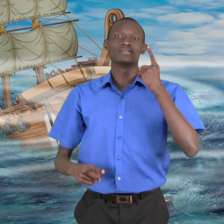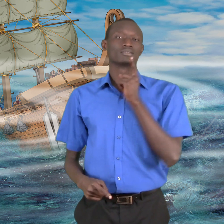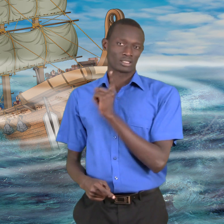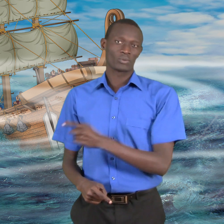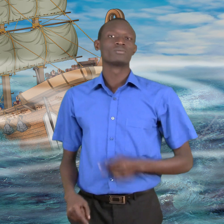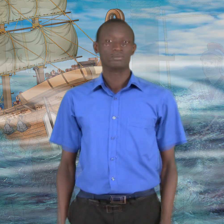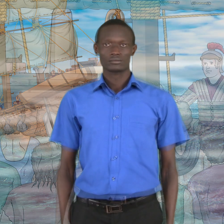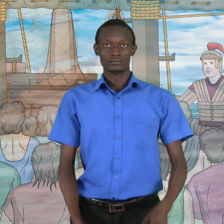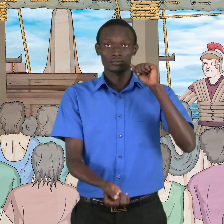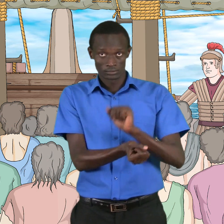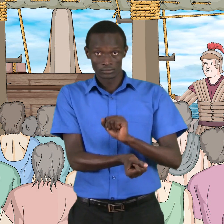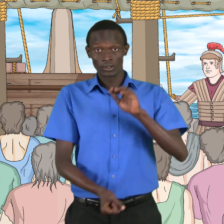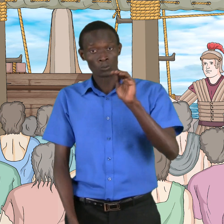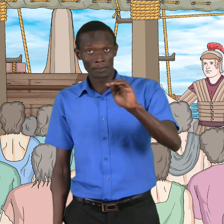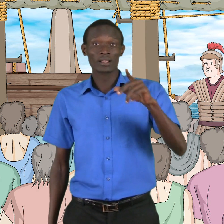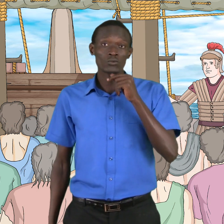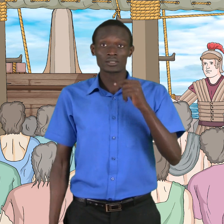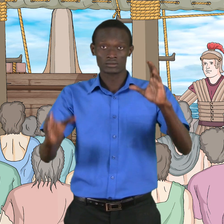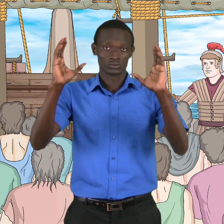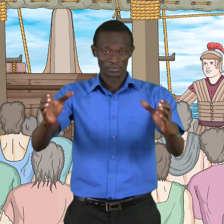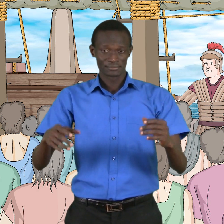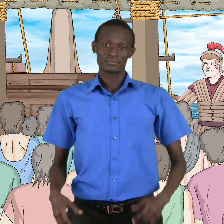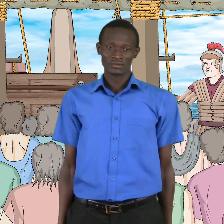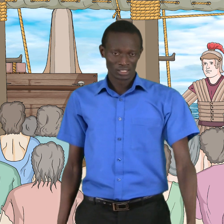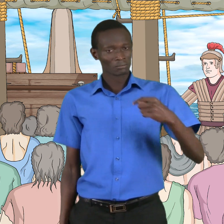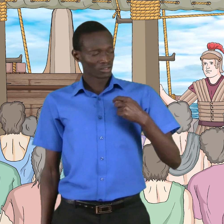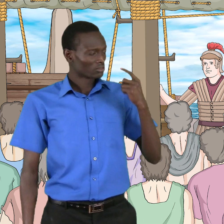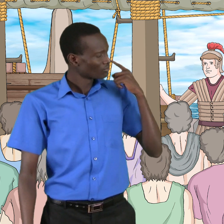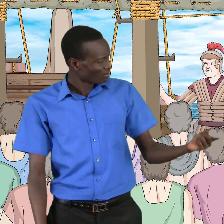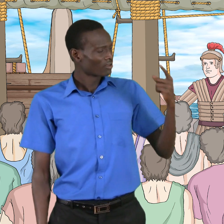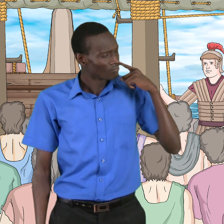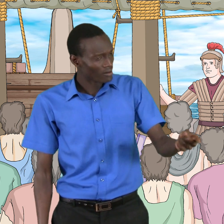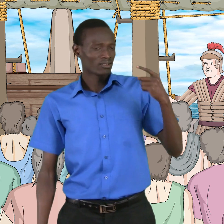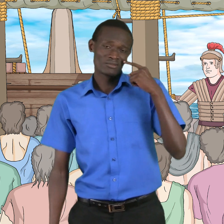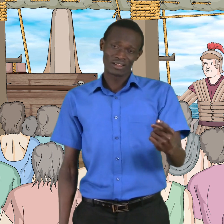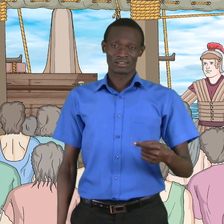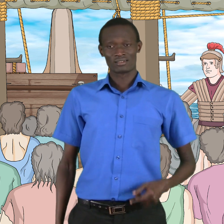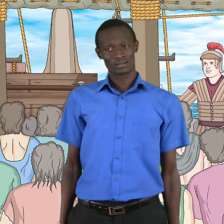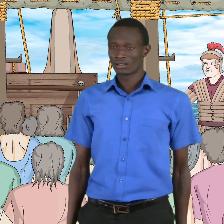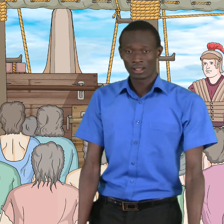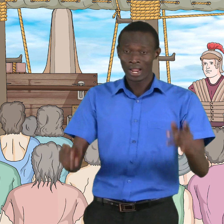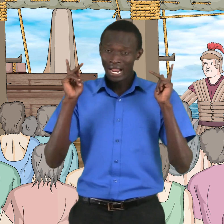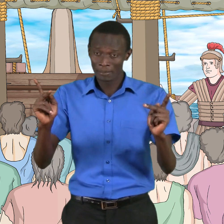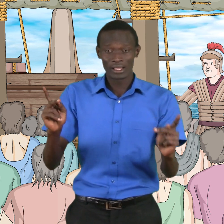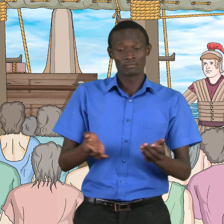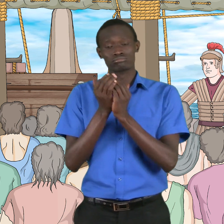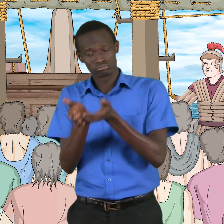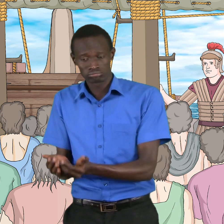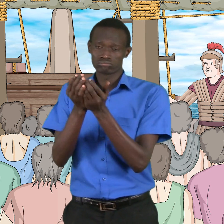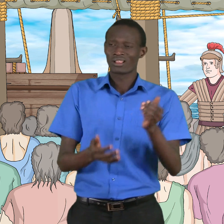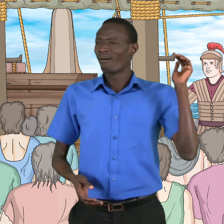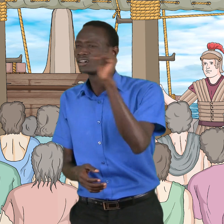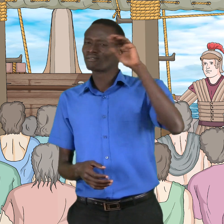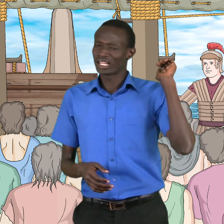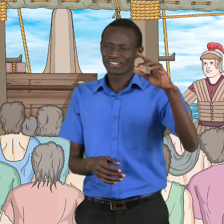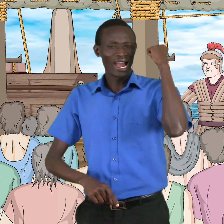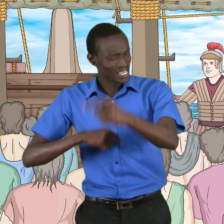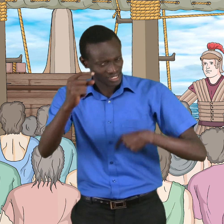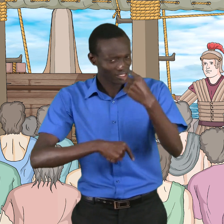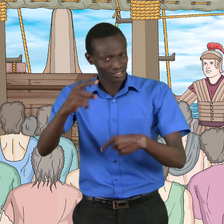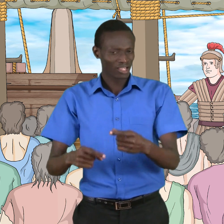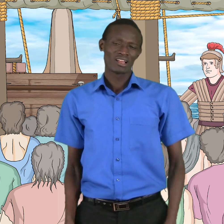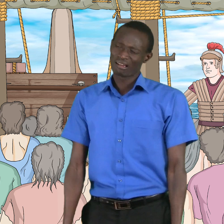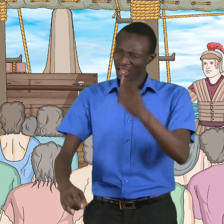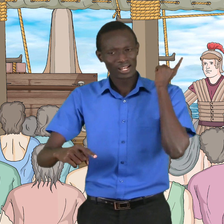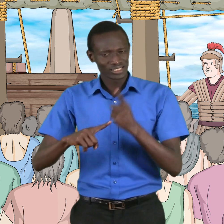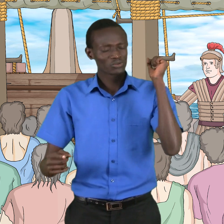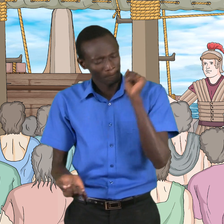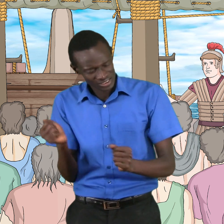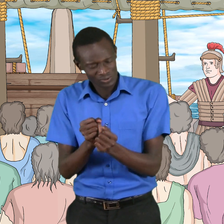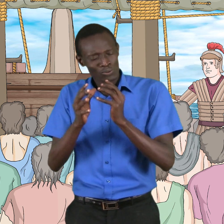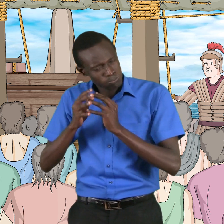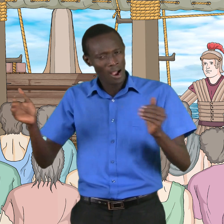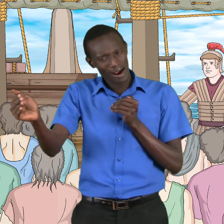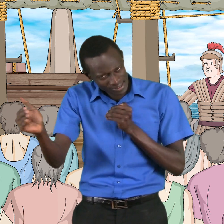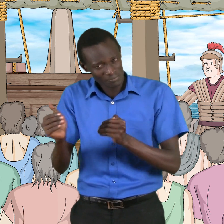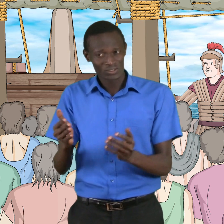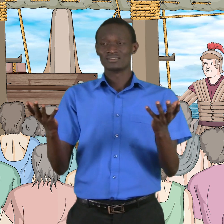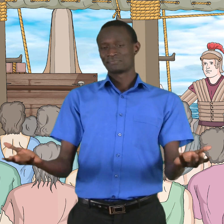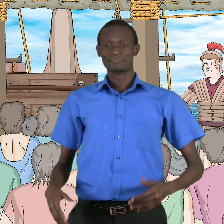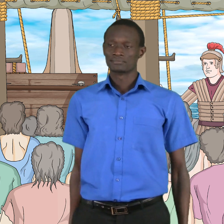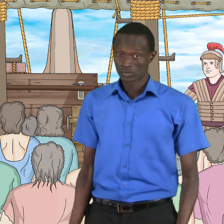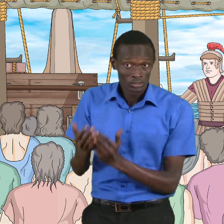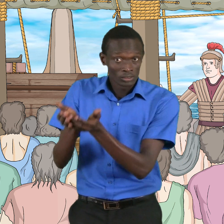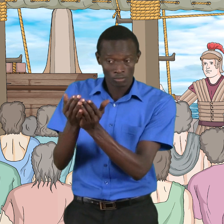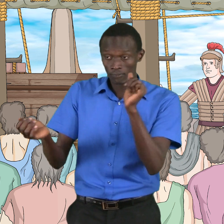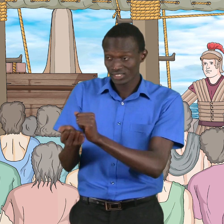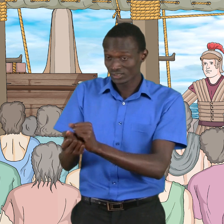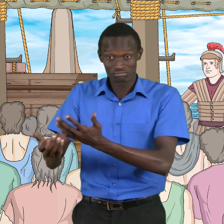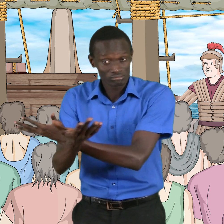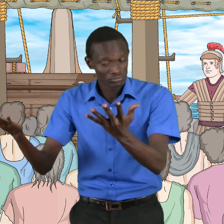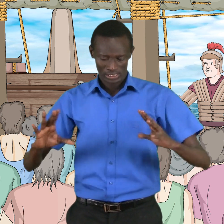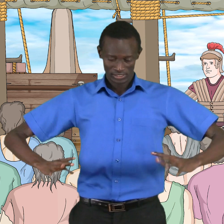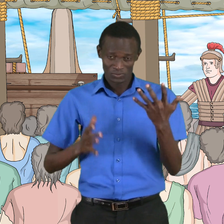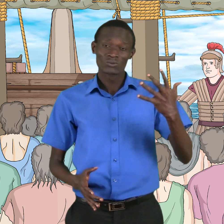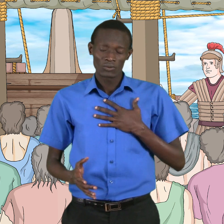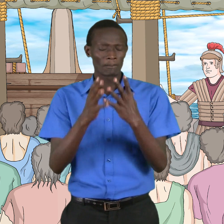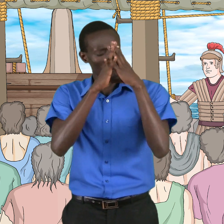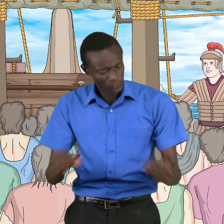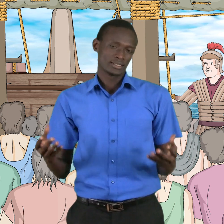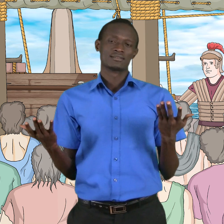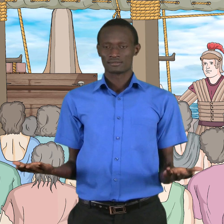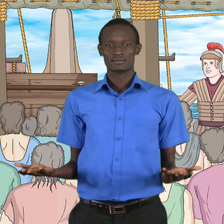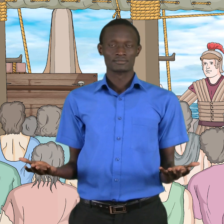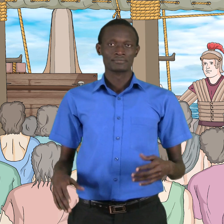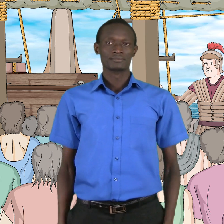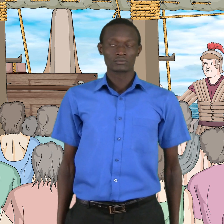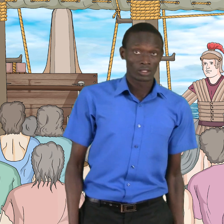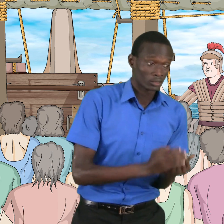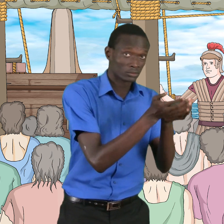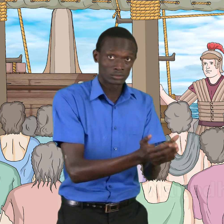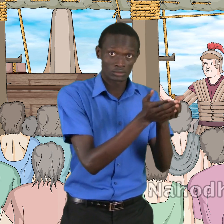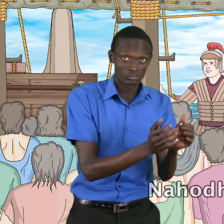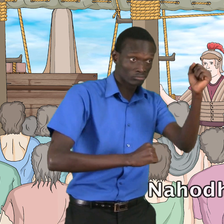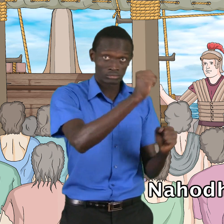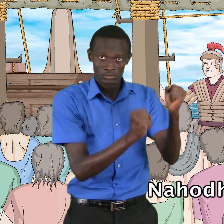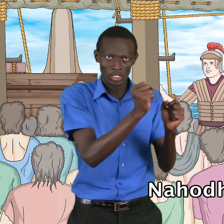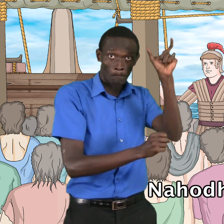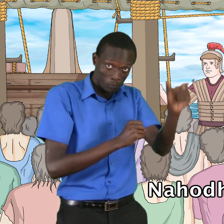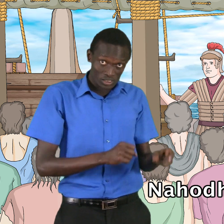So Paul advised them, “Men, I can see that our voyage will be filled with disaster and great loss, not only to ship and cargo, but to our own lives as well.”